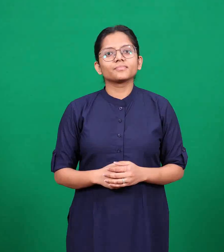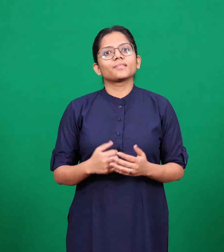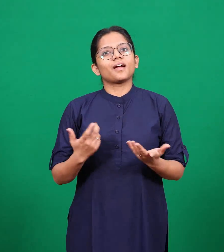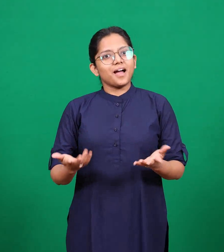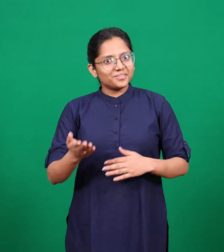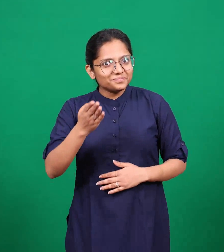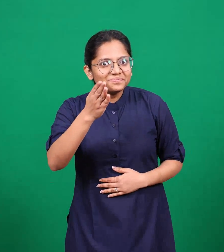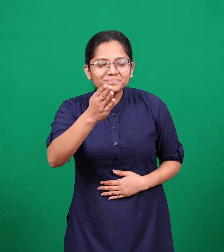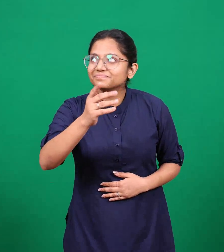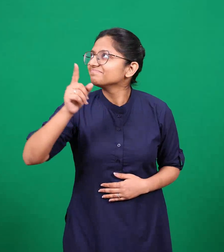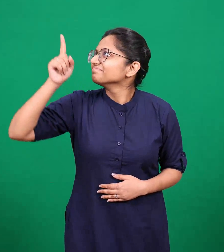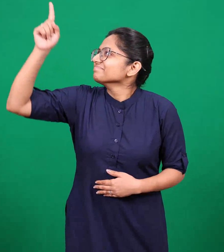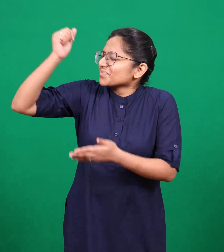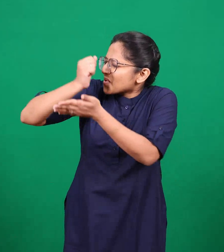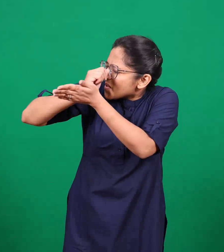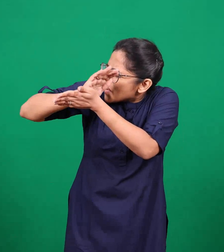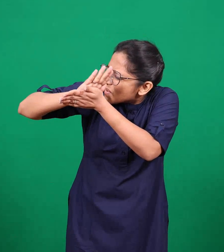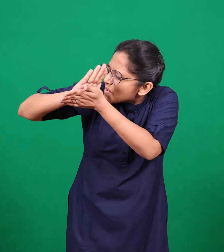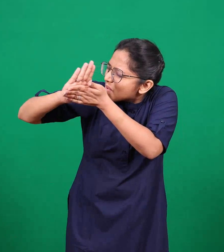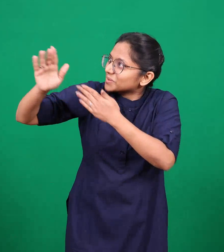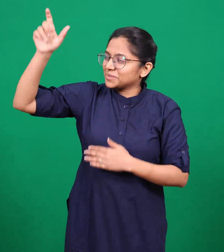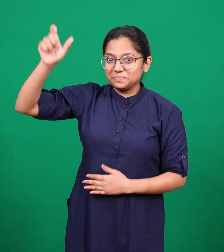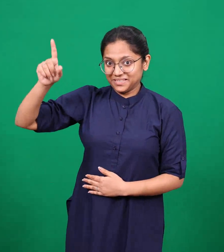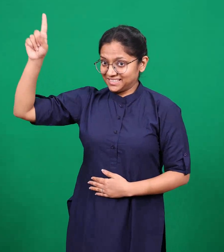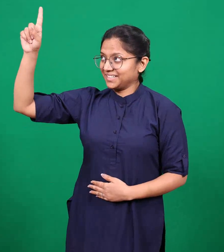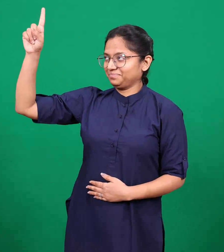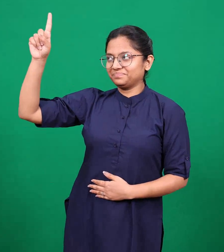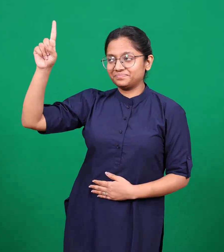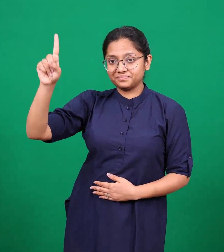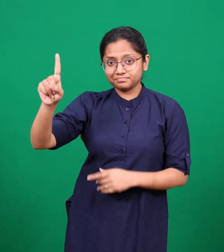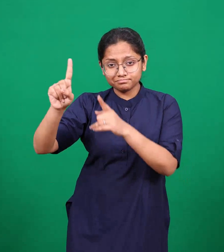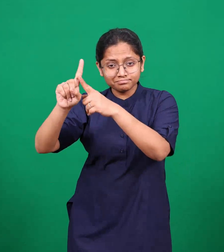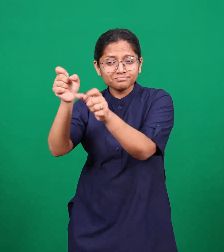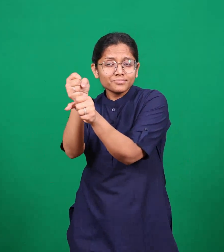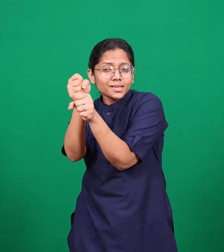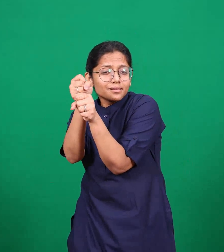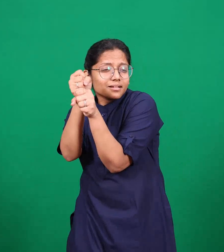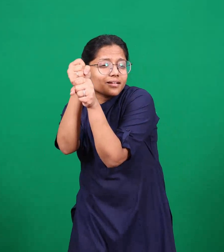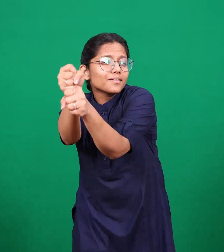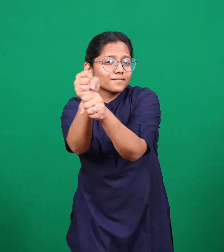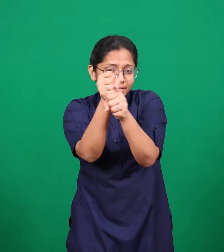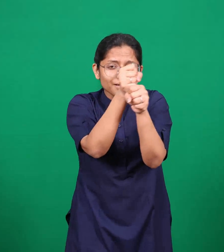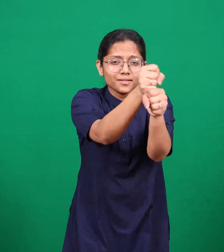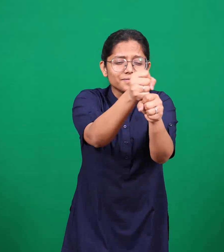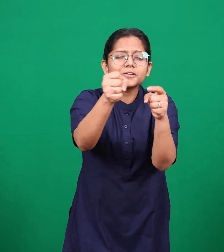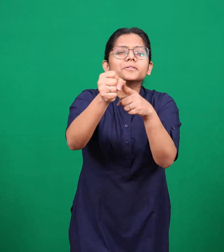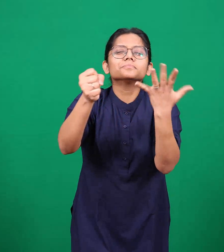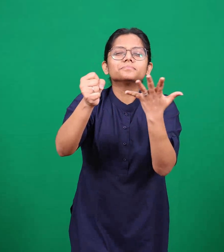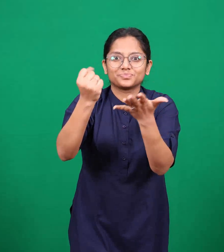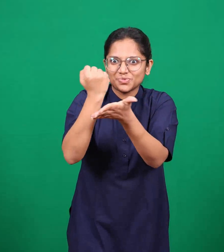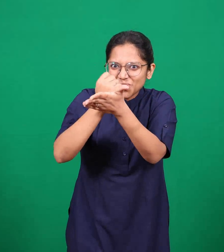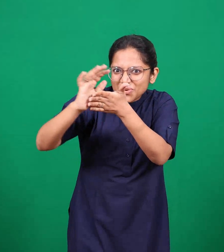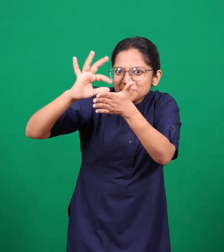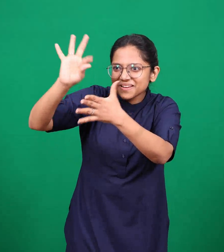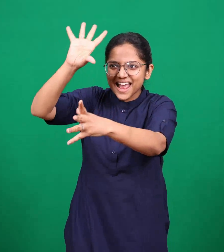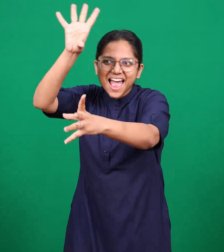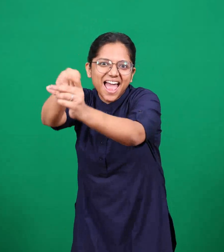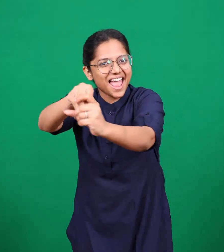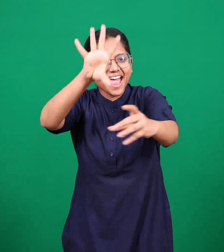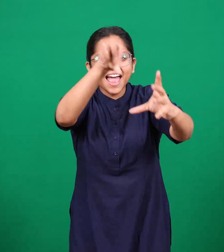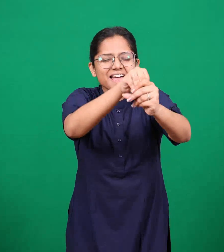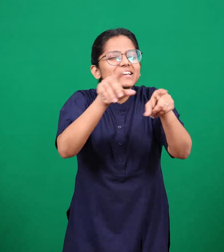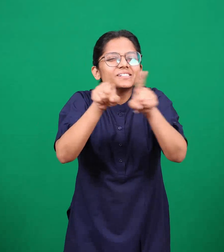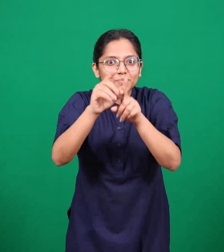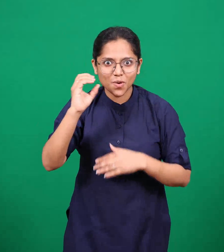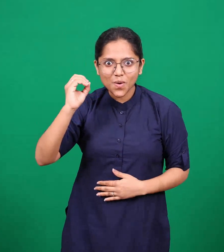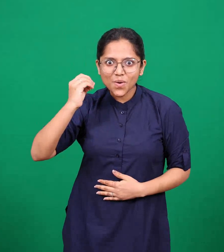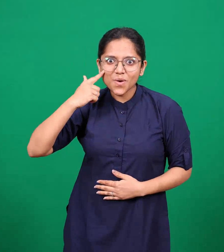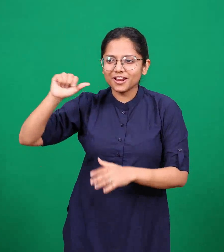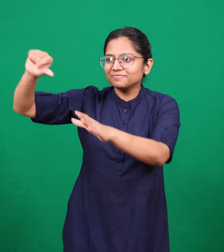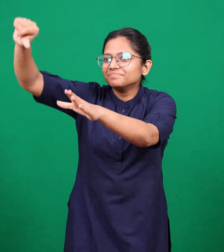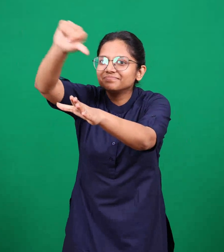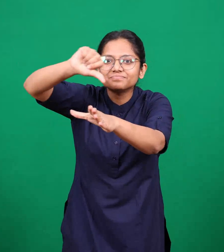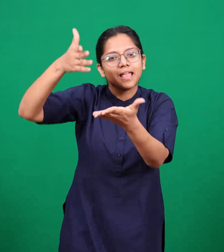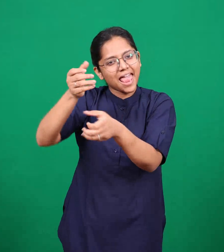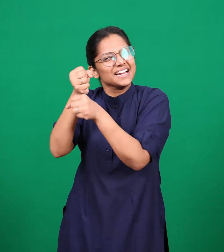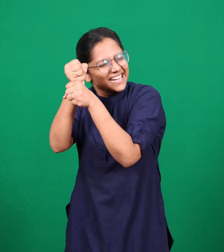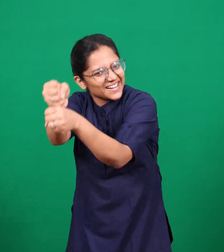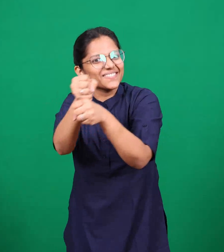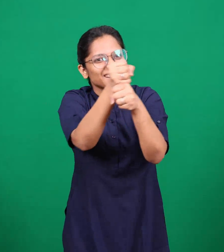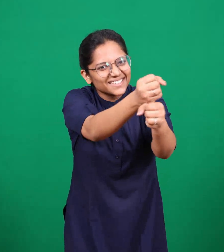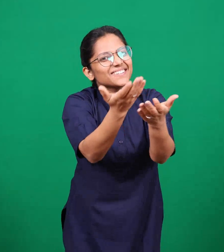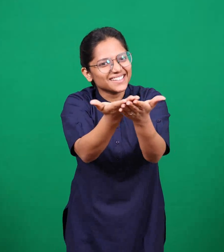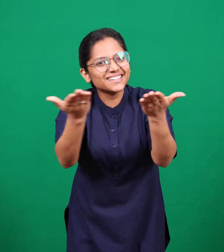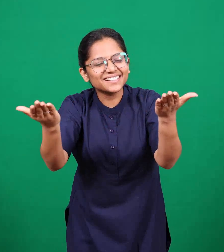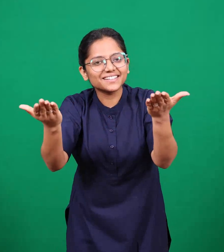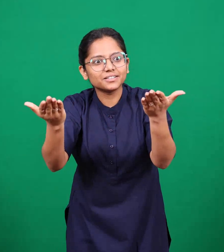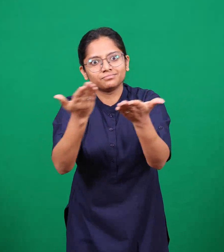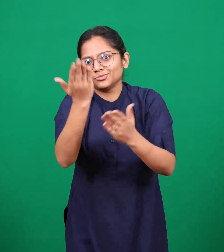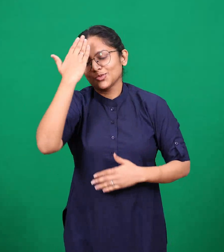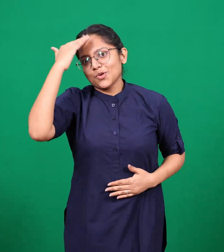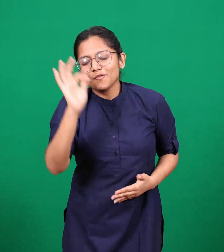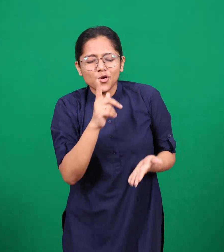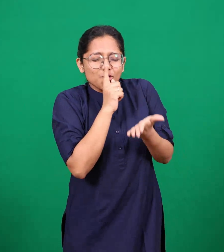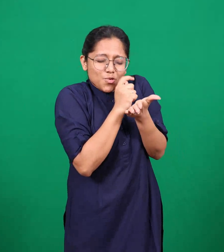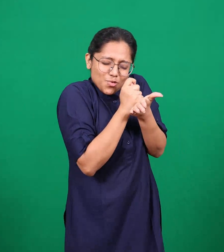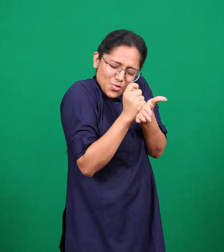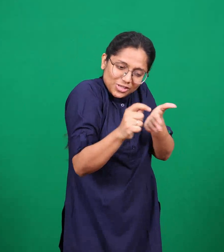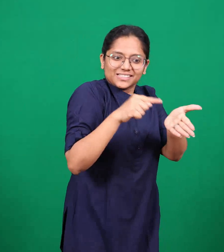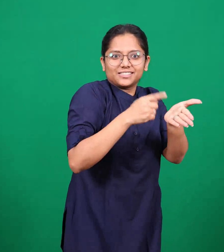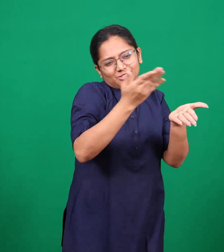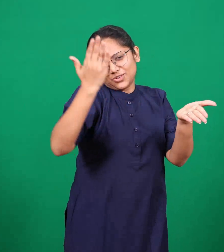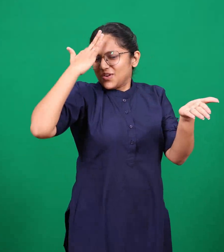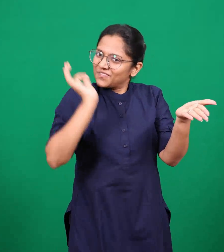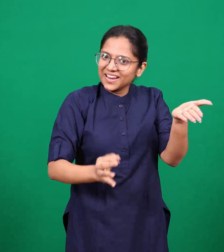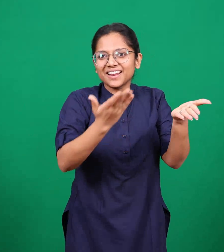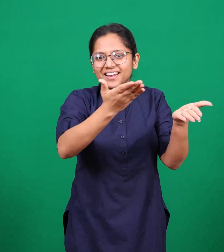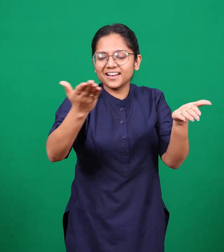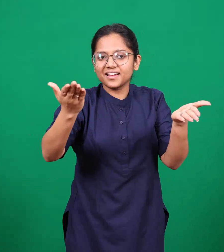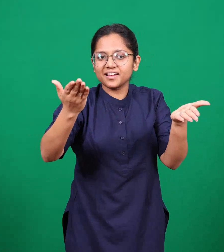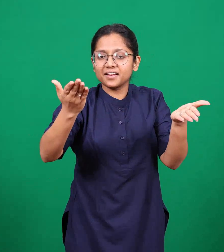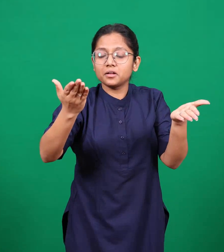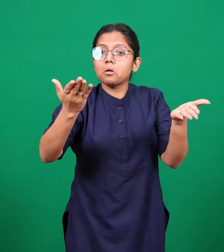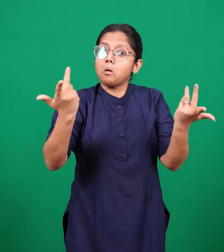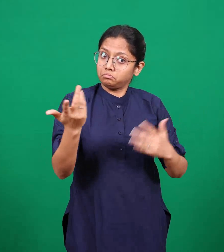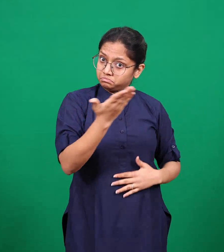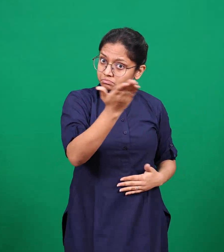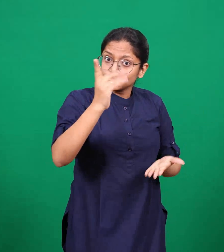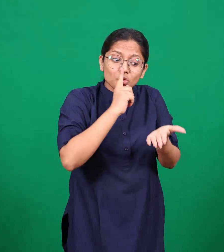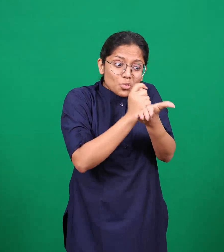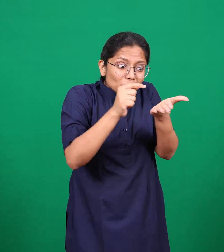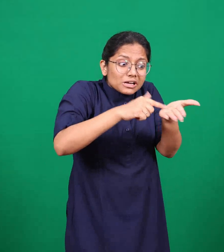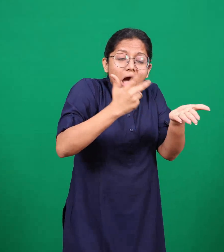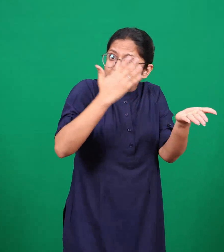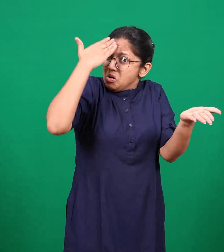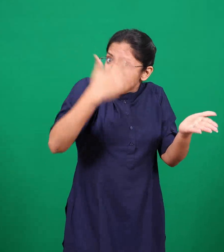You, however, have an anointing from the Holy One, and all of you know the truth.